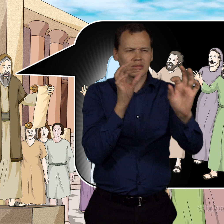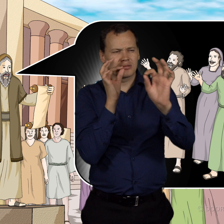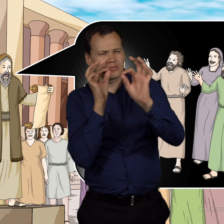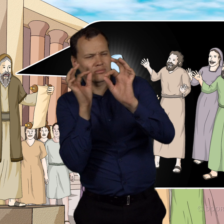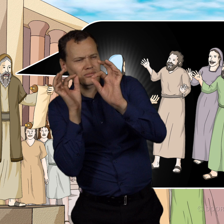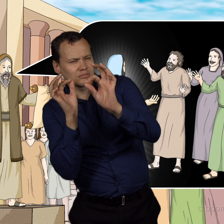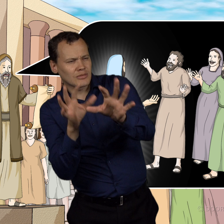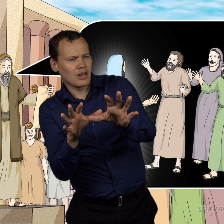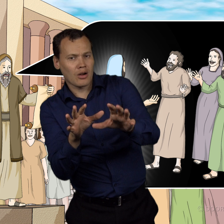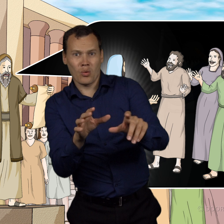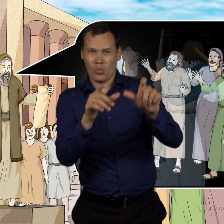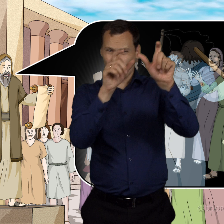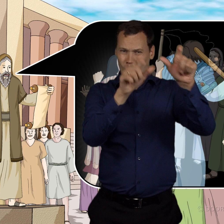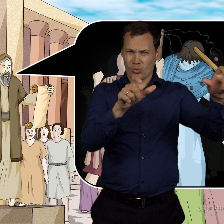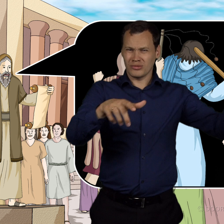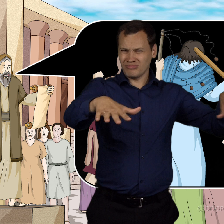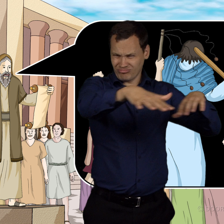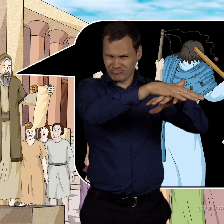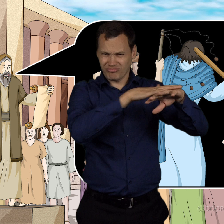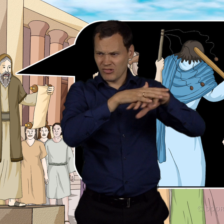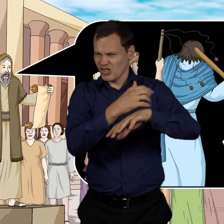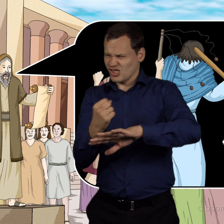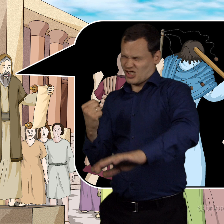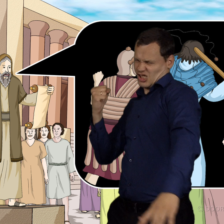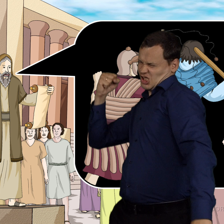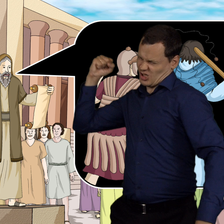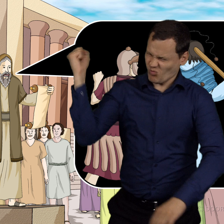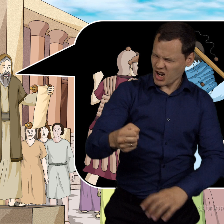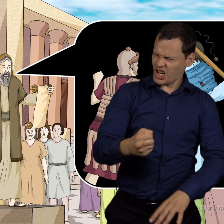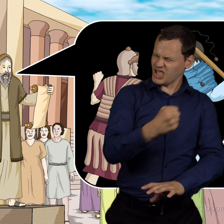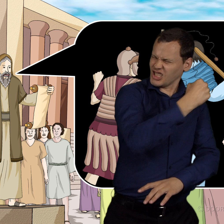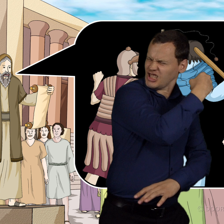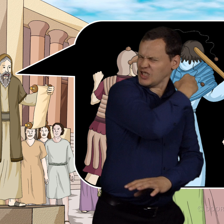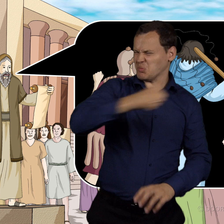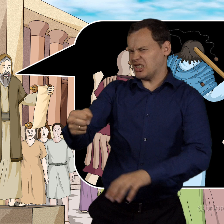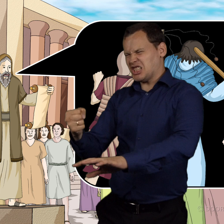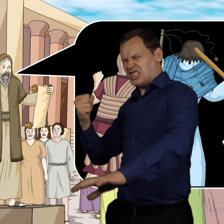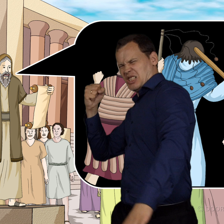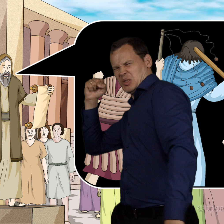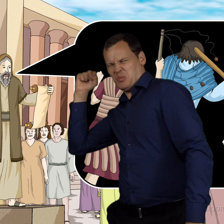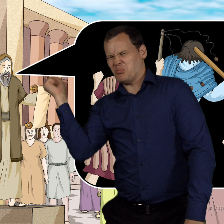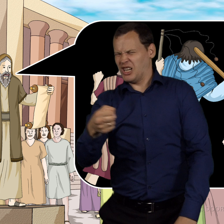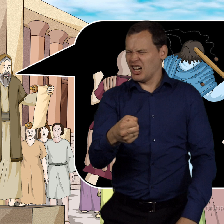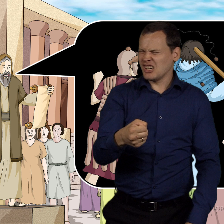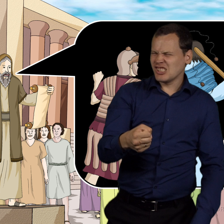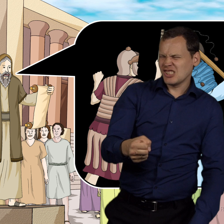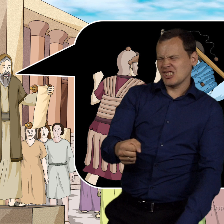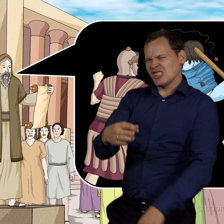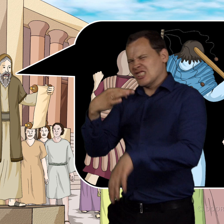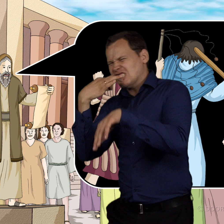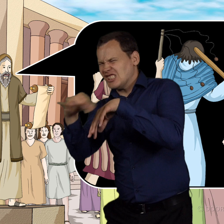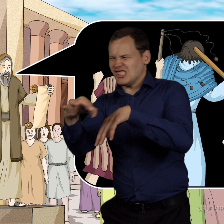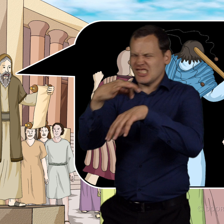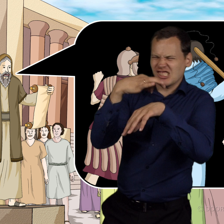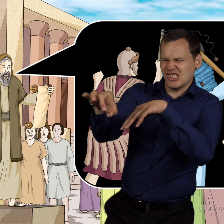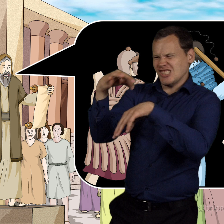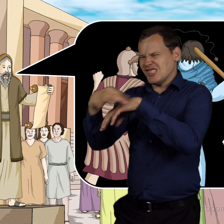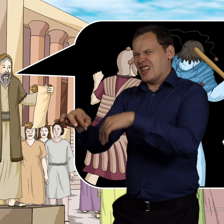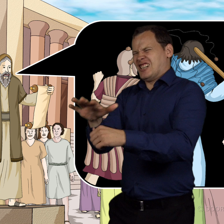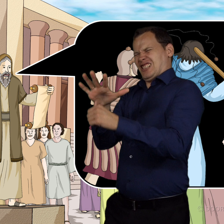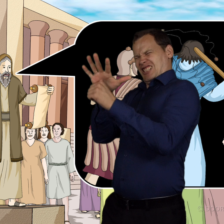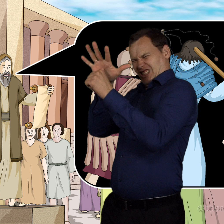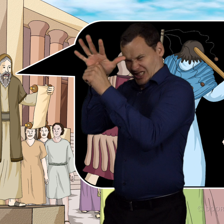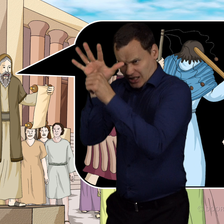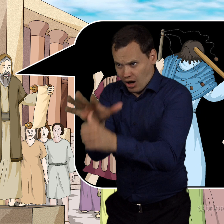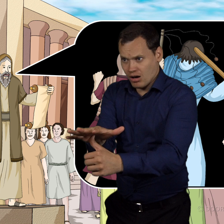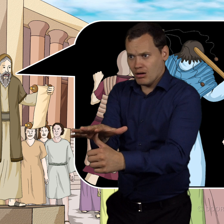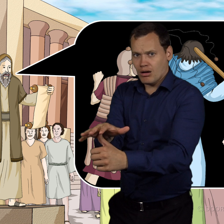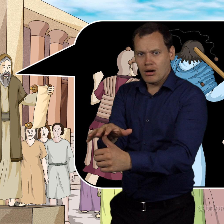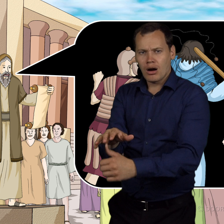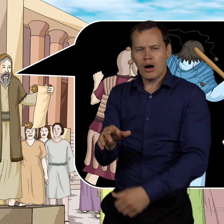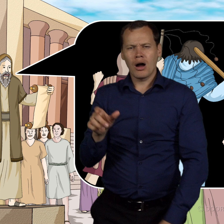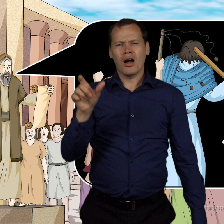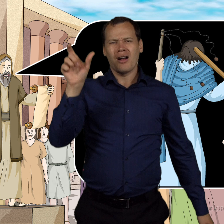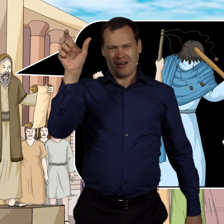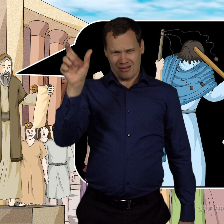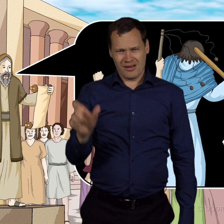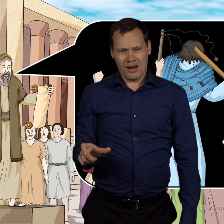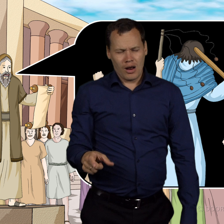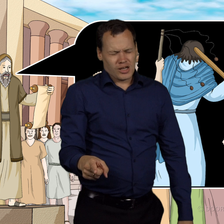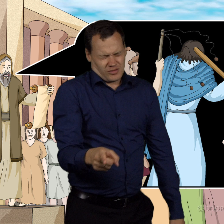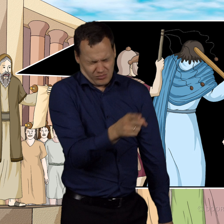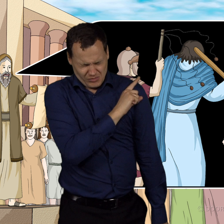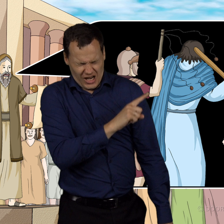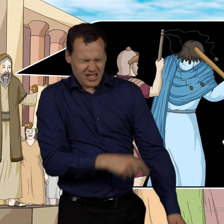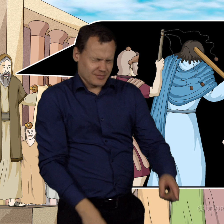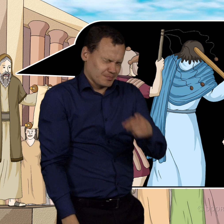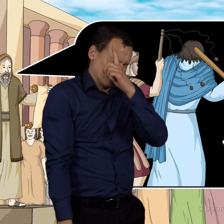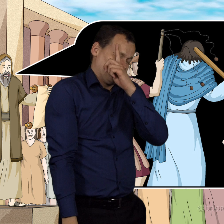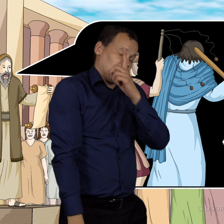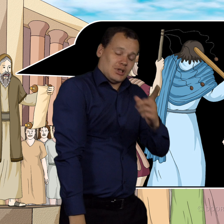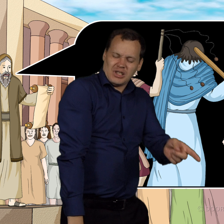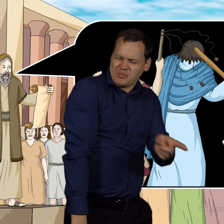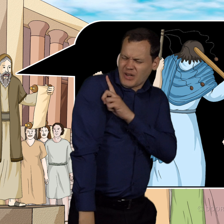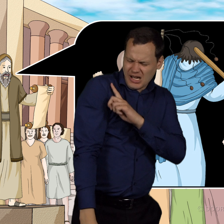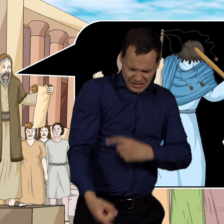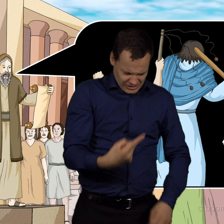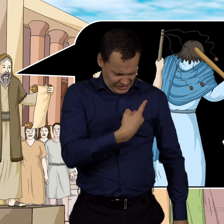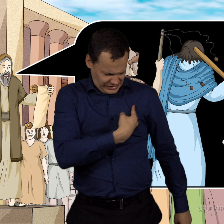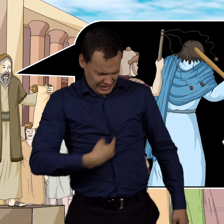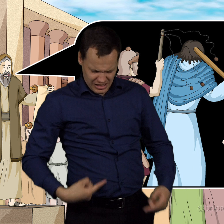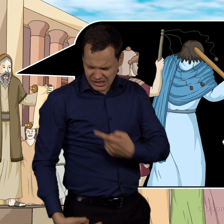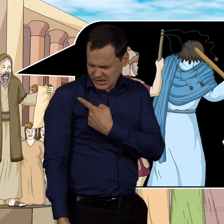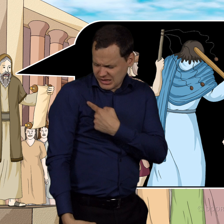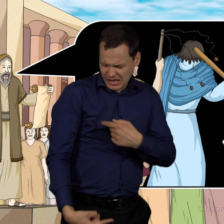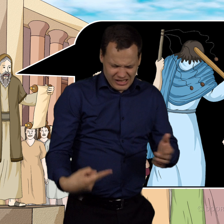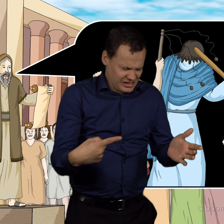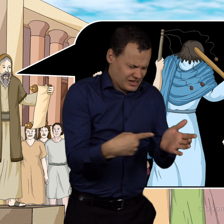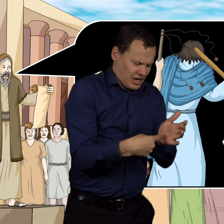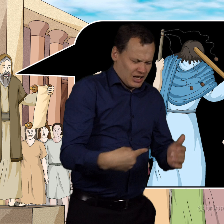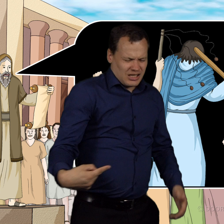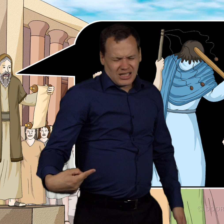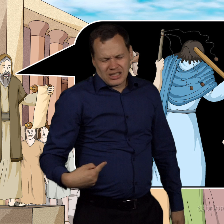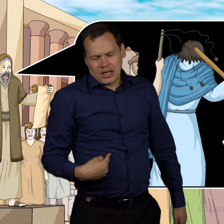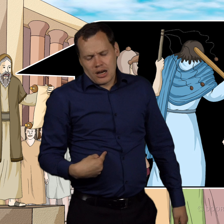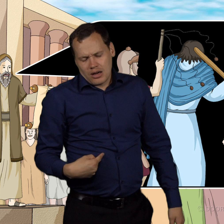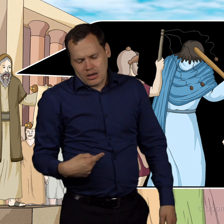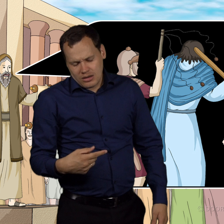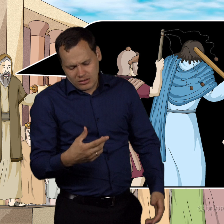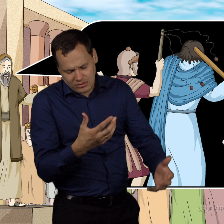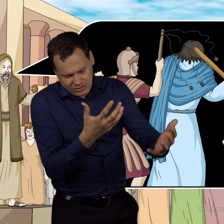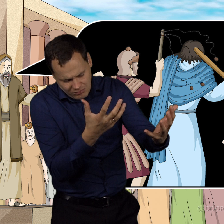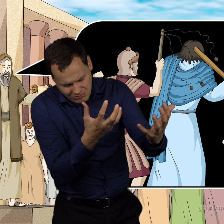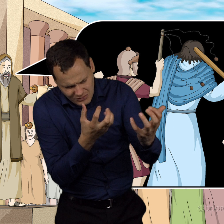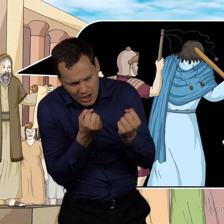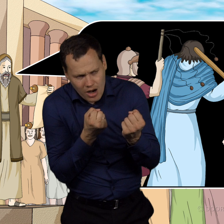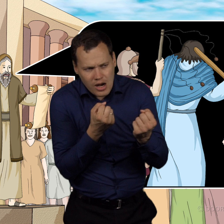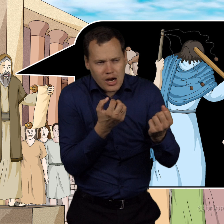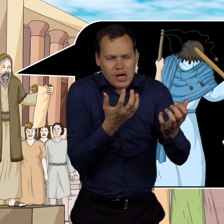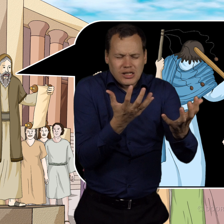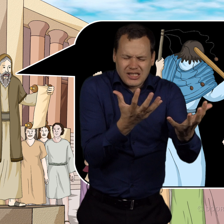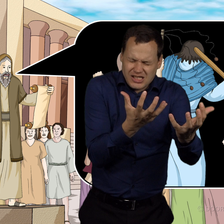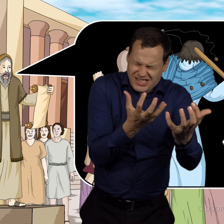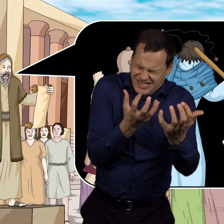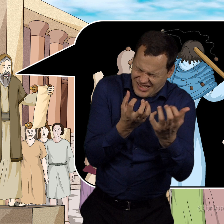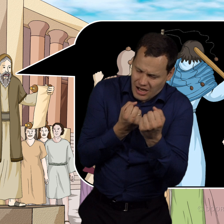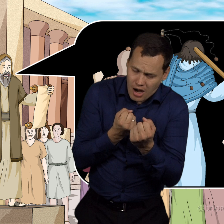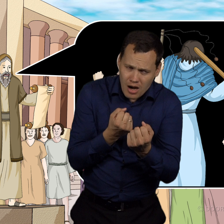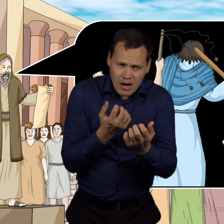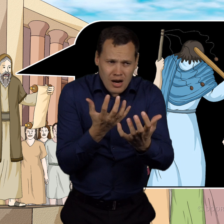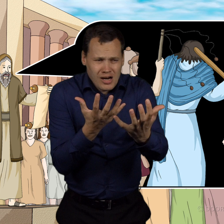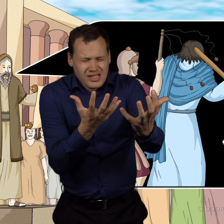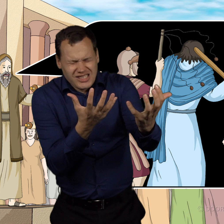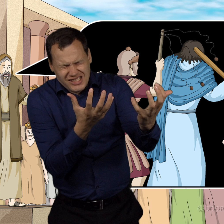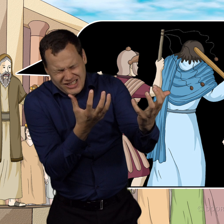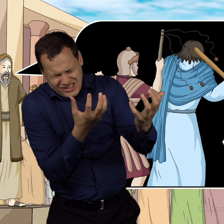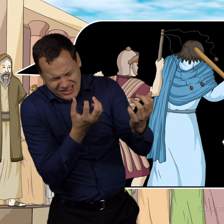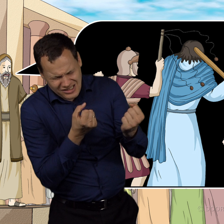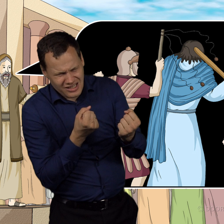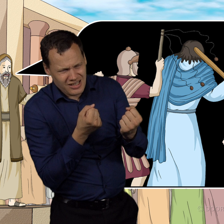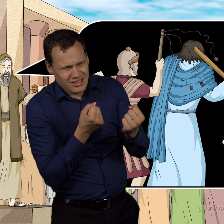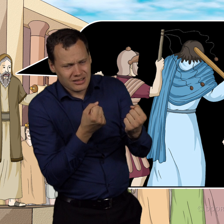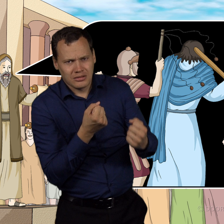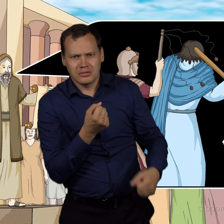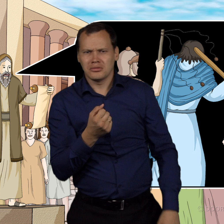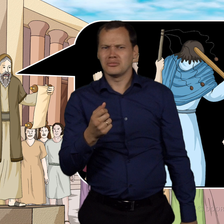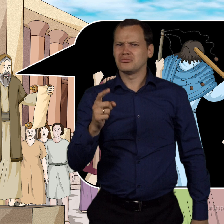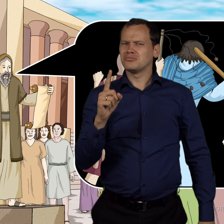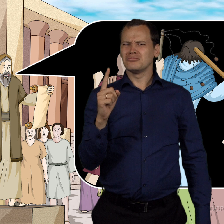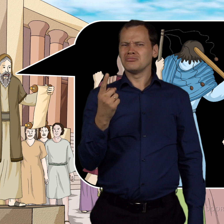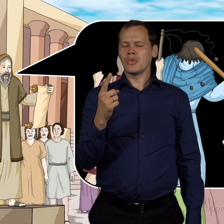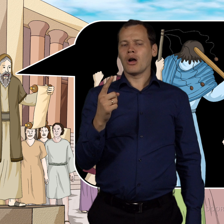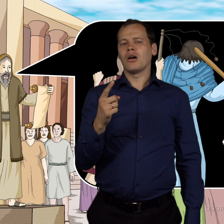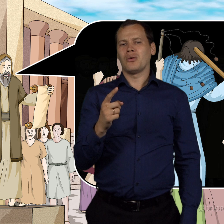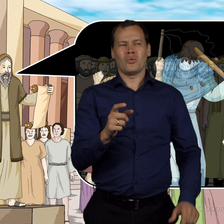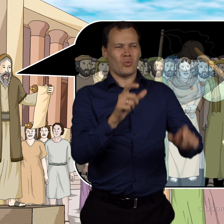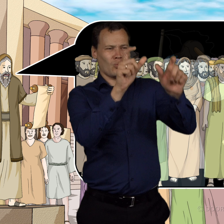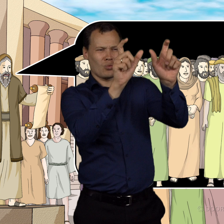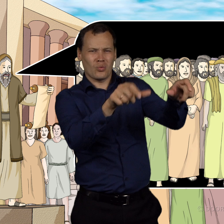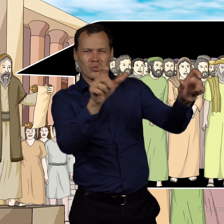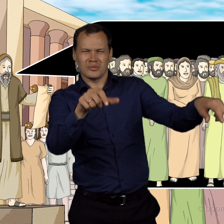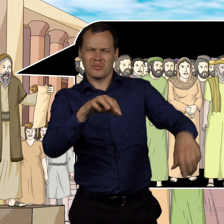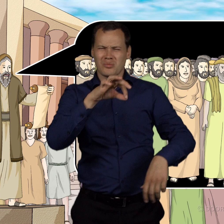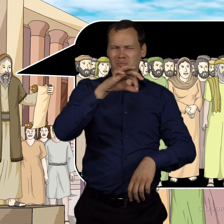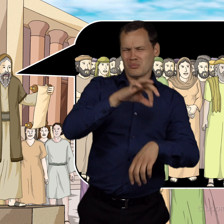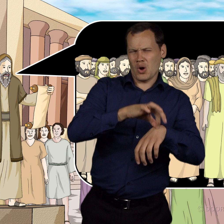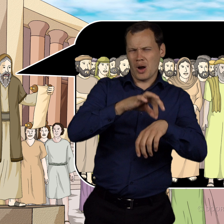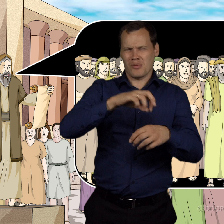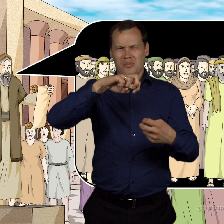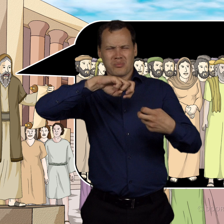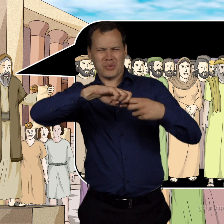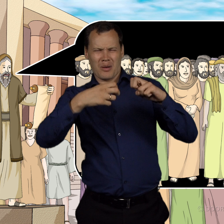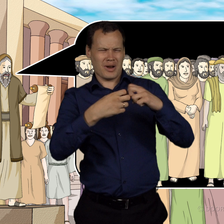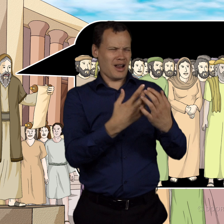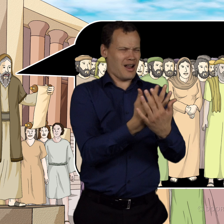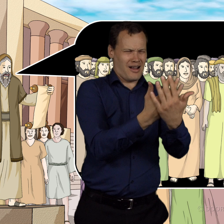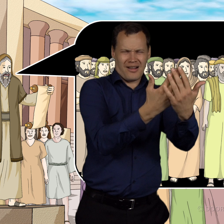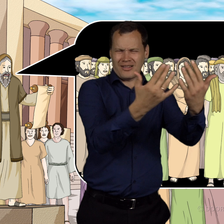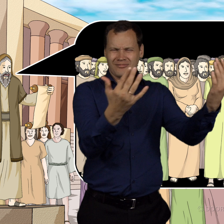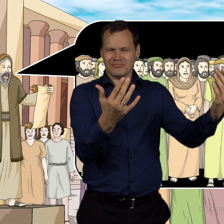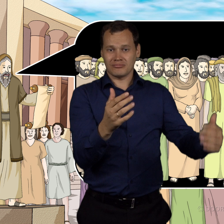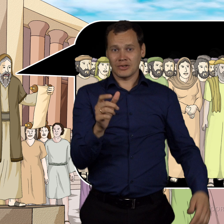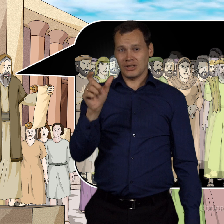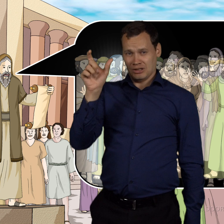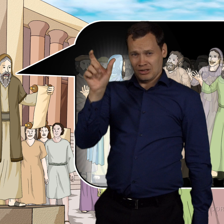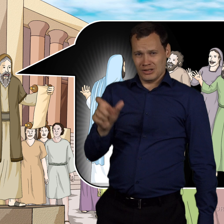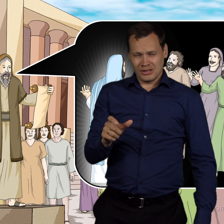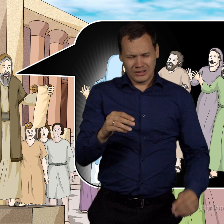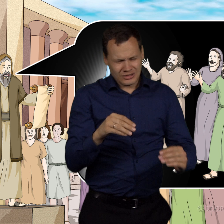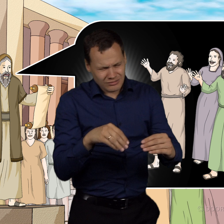Therefore I will allot Him a portion with the great, and He will divide the spoils with the strong, because He has poured out His life unto death, and He was numbered with the transgressors.